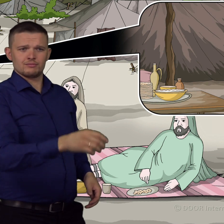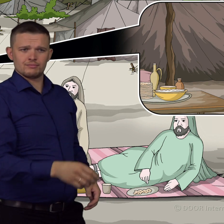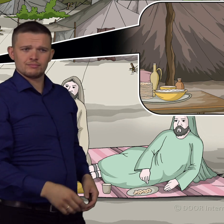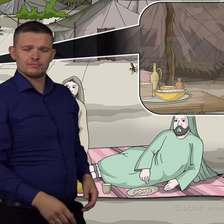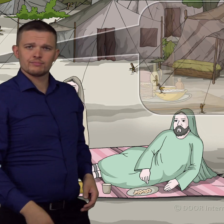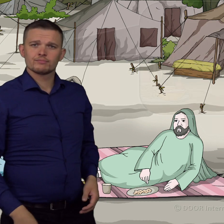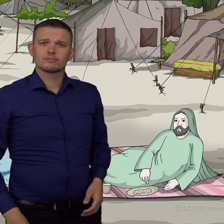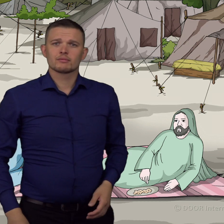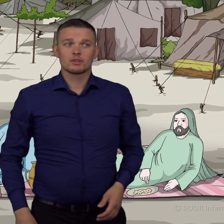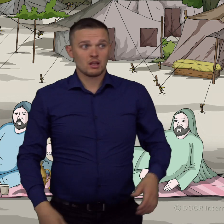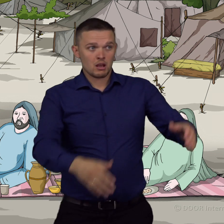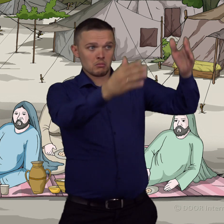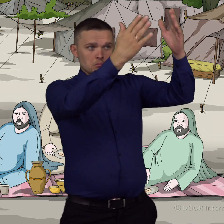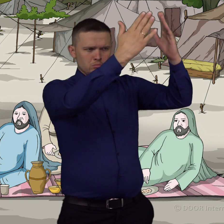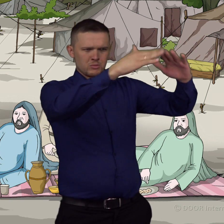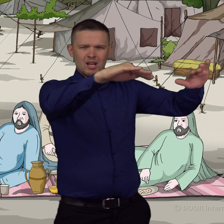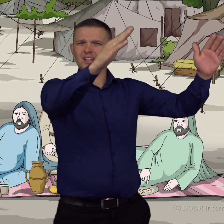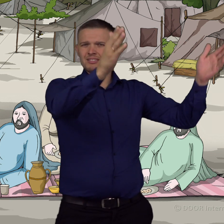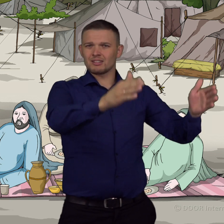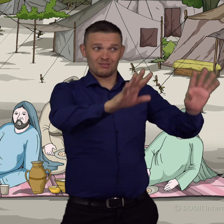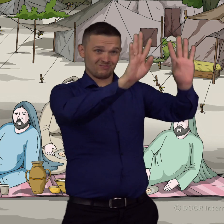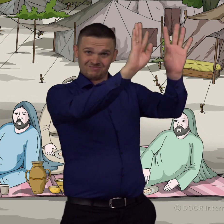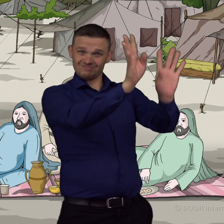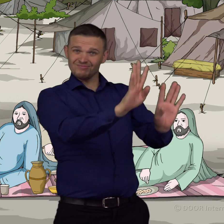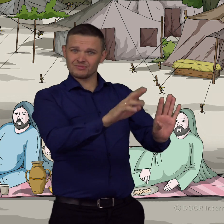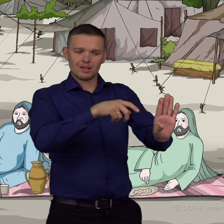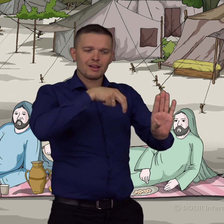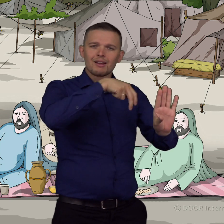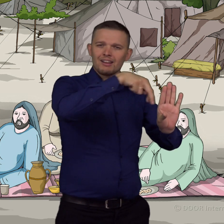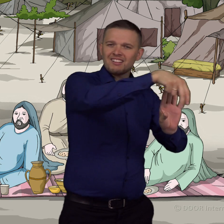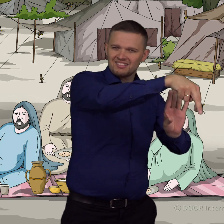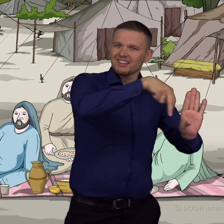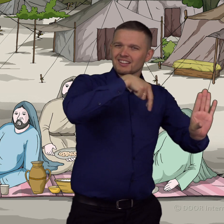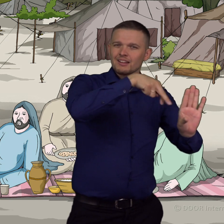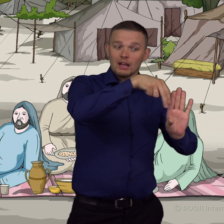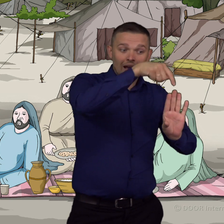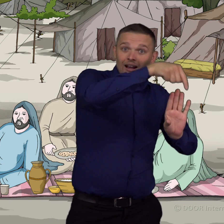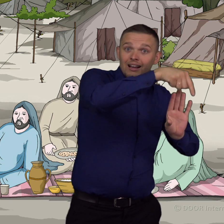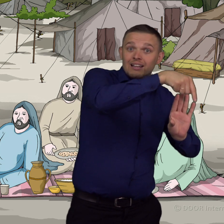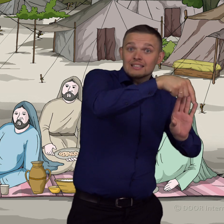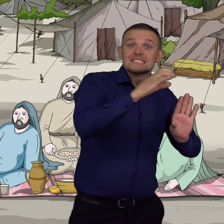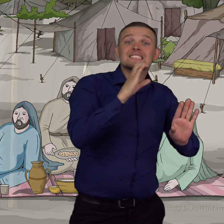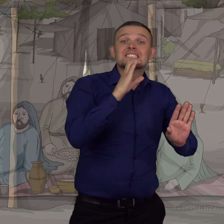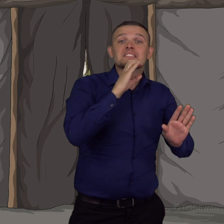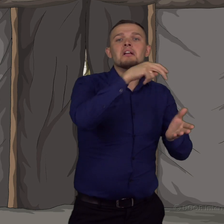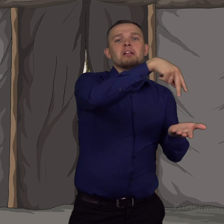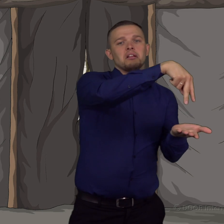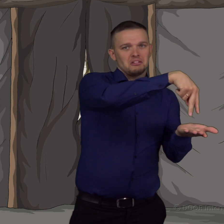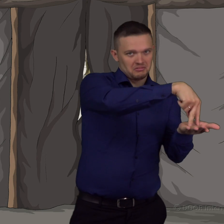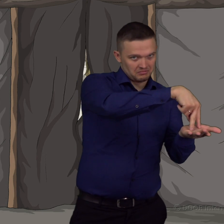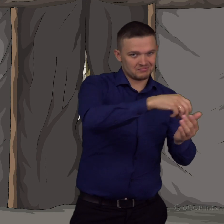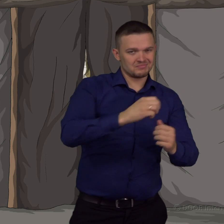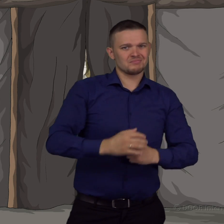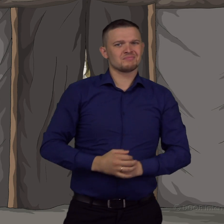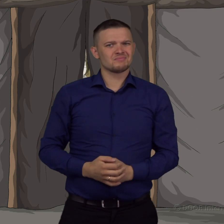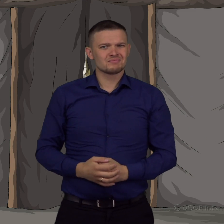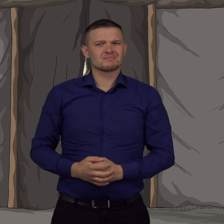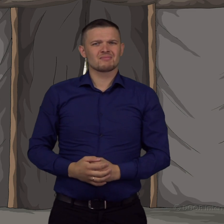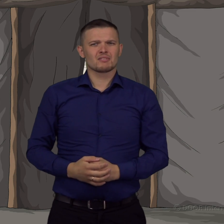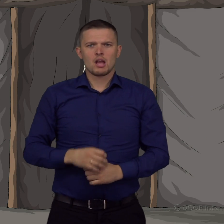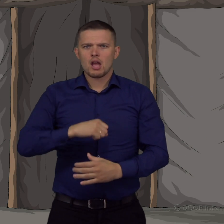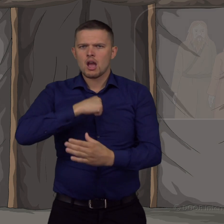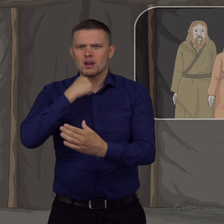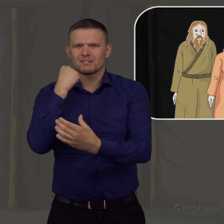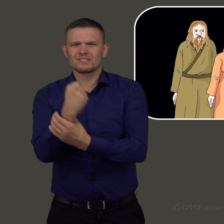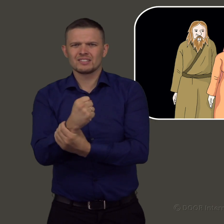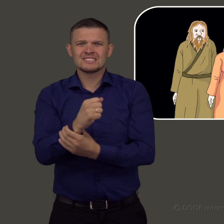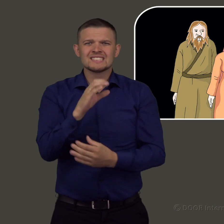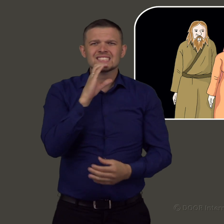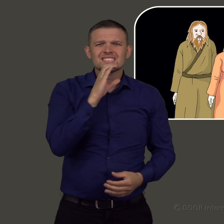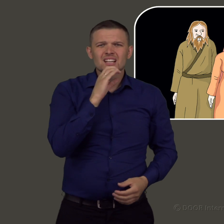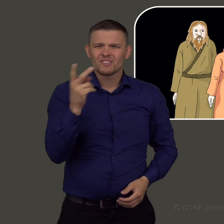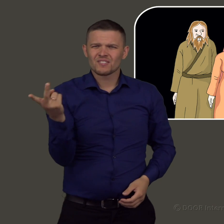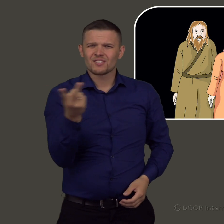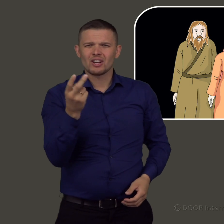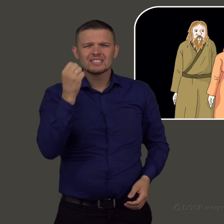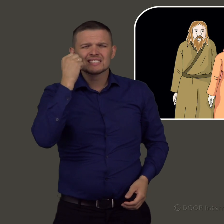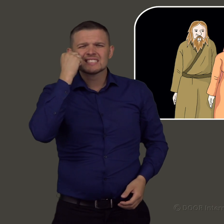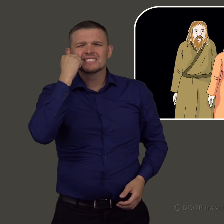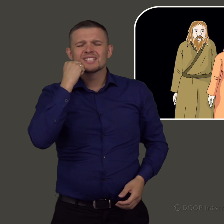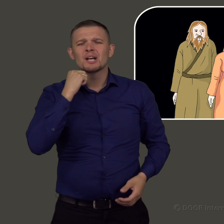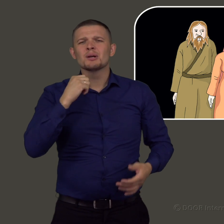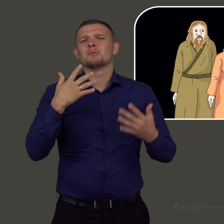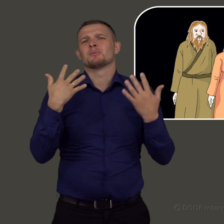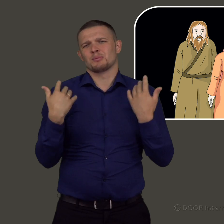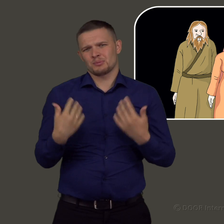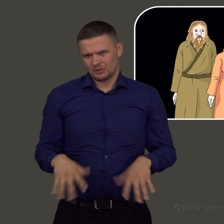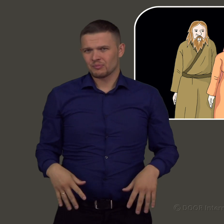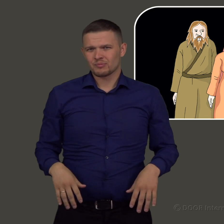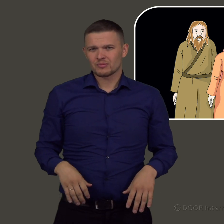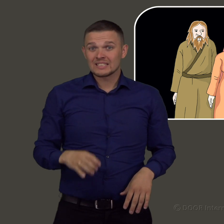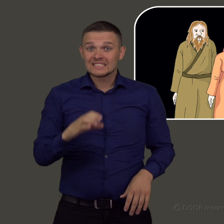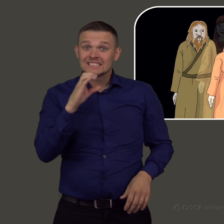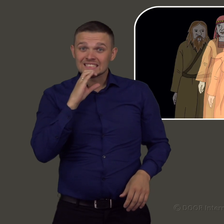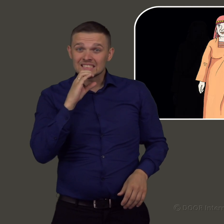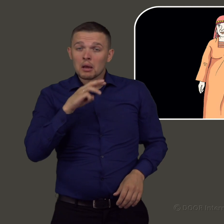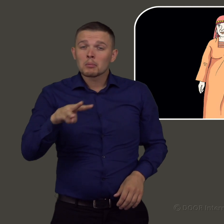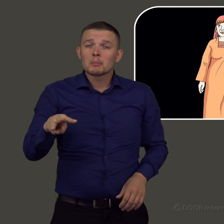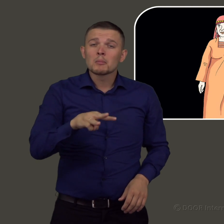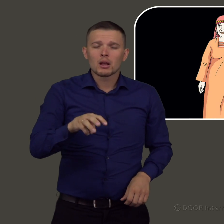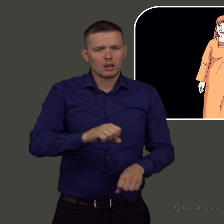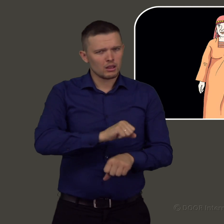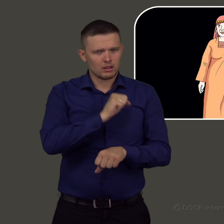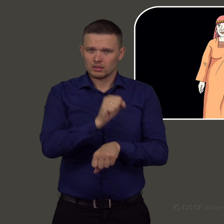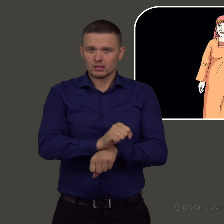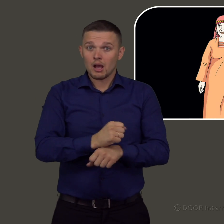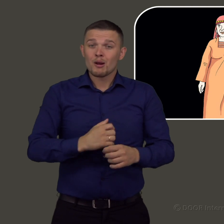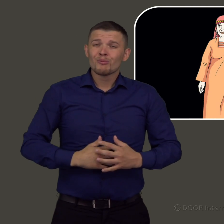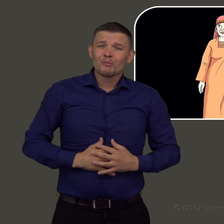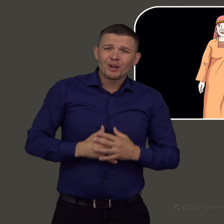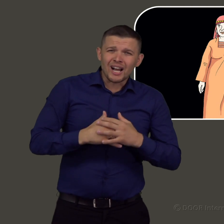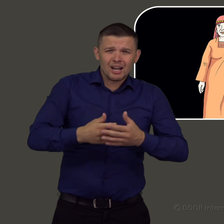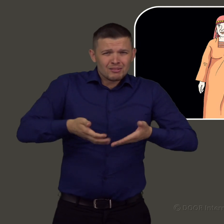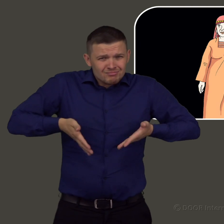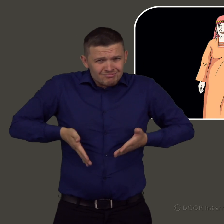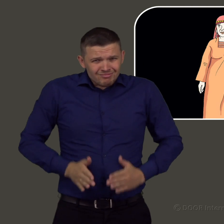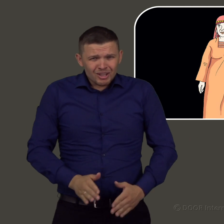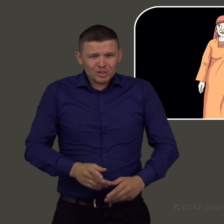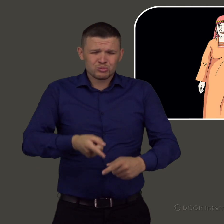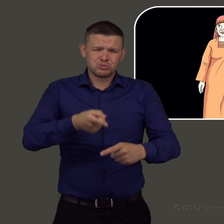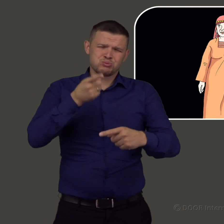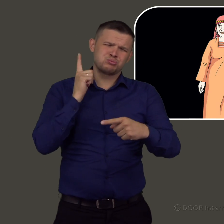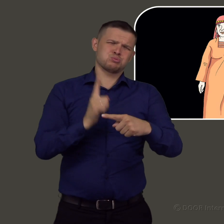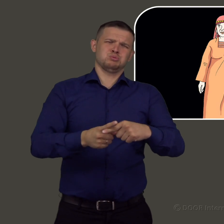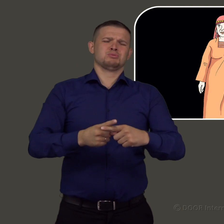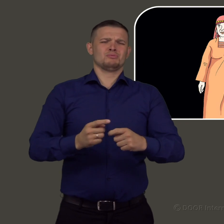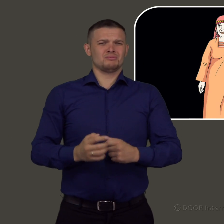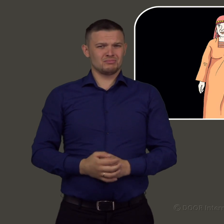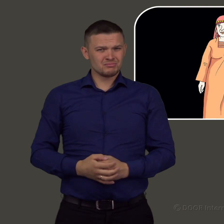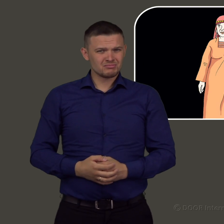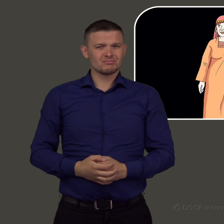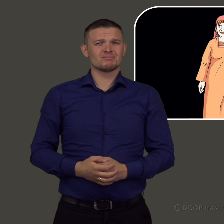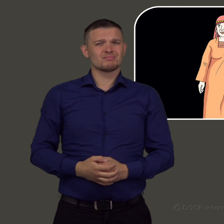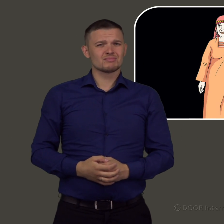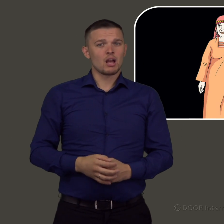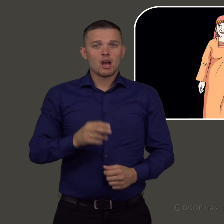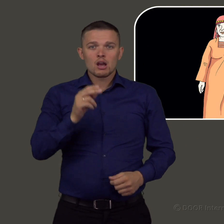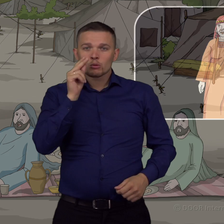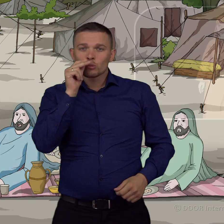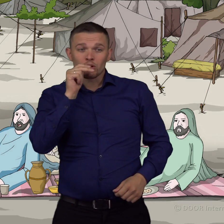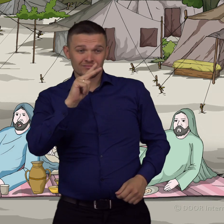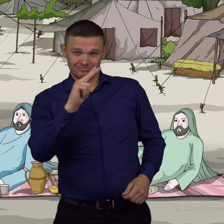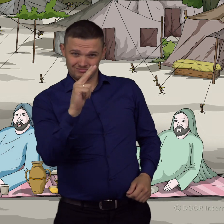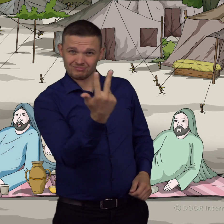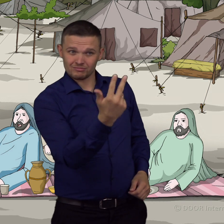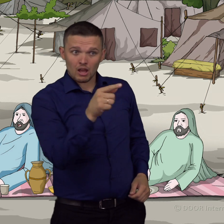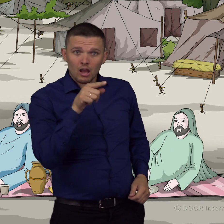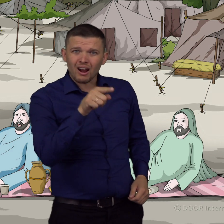“Where is your wife Sarah?” they asked. “There, in the tent,” he replied.